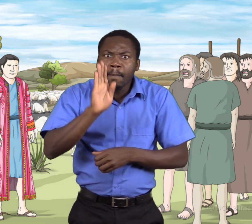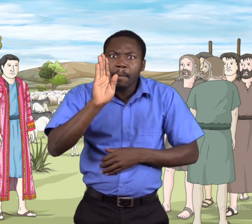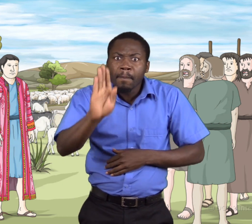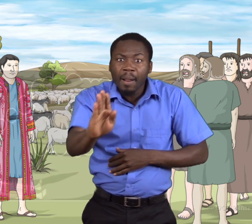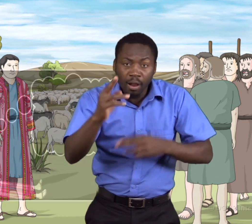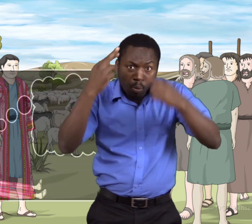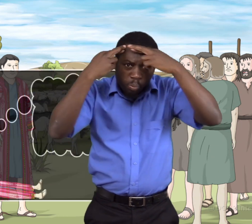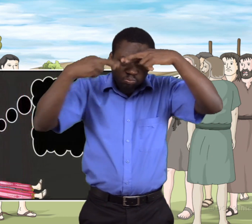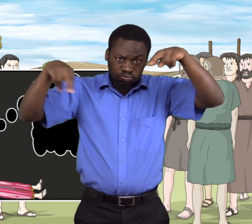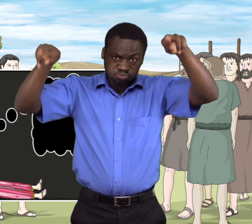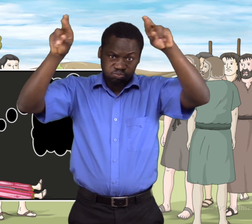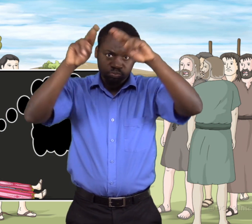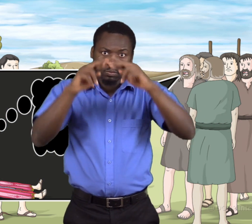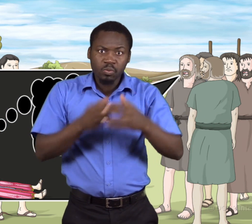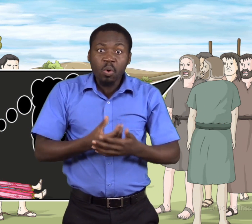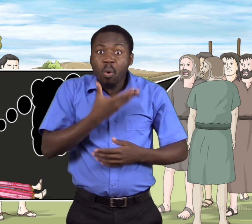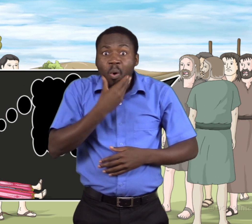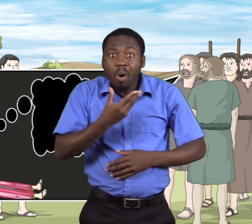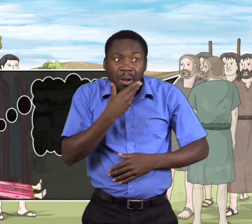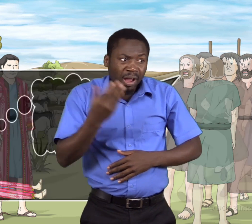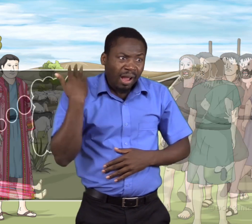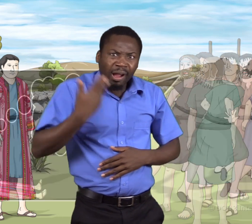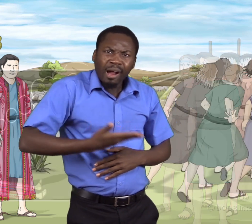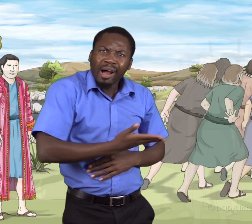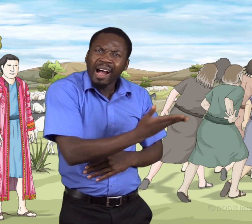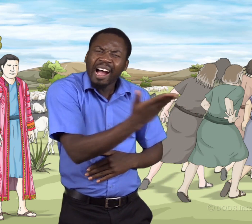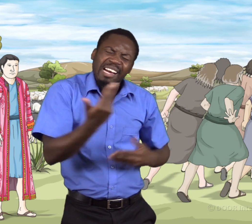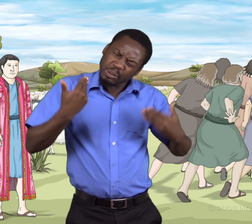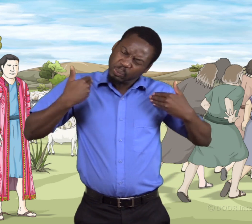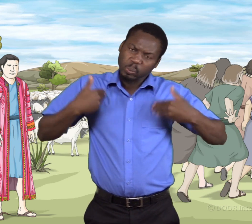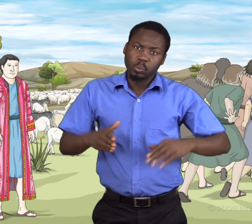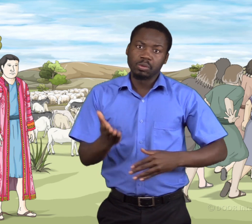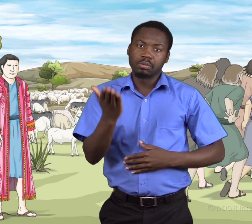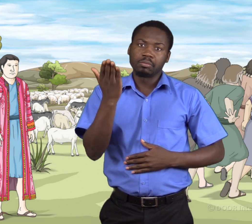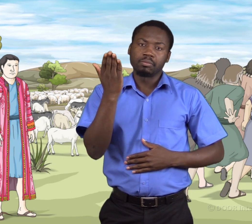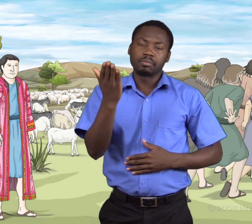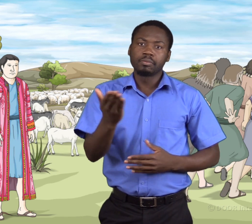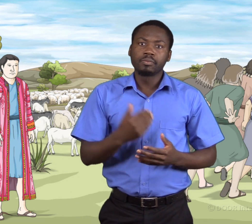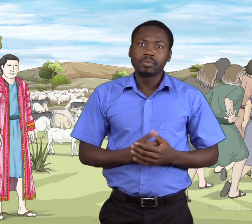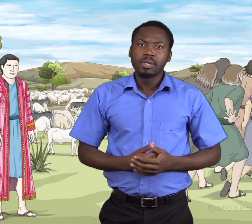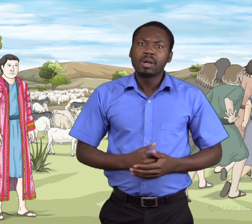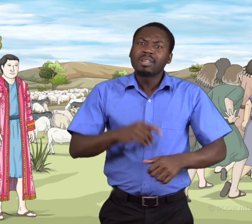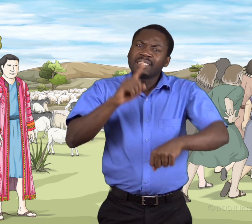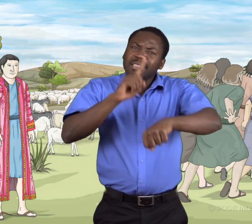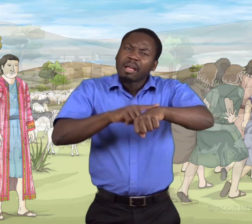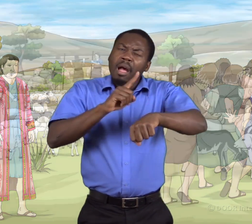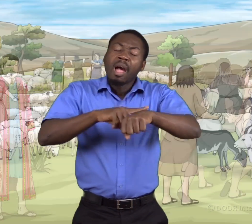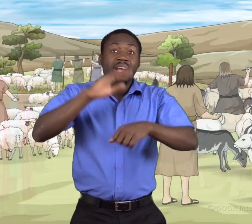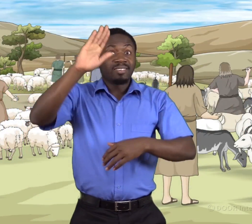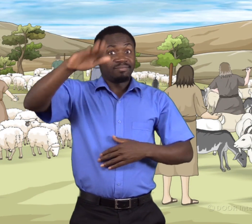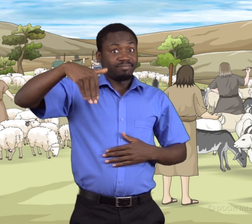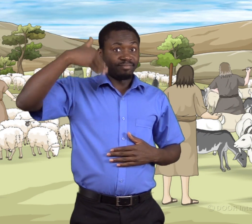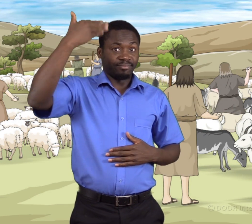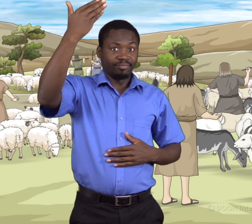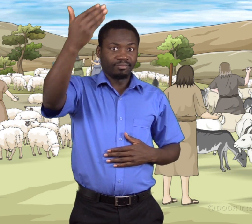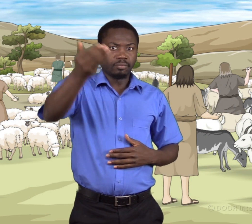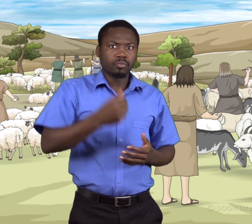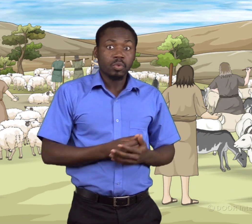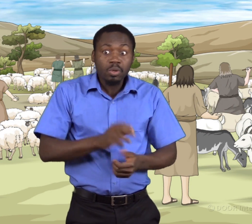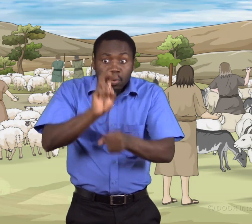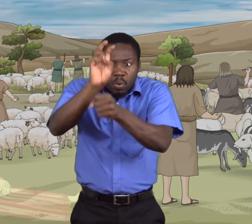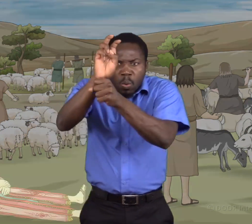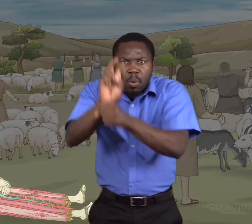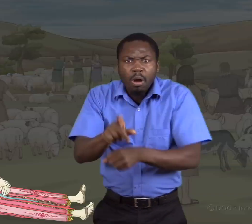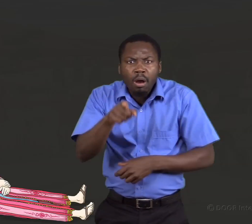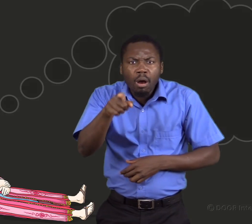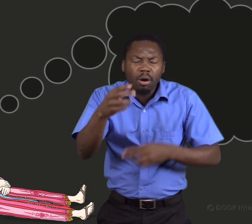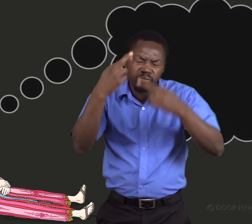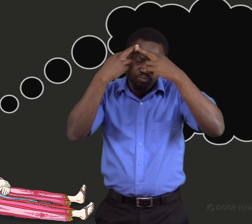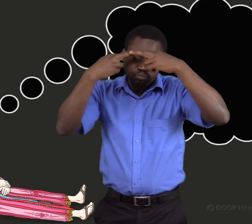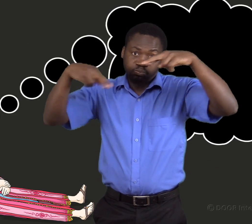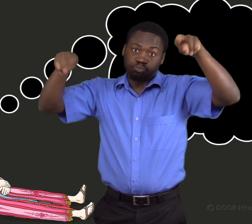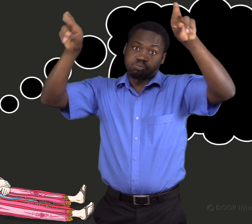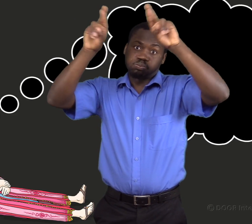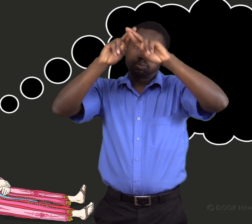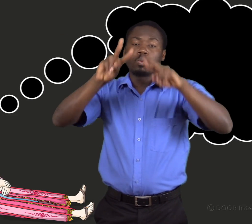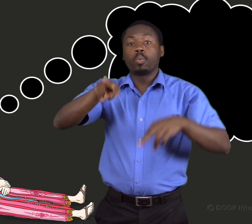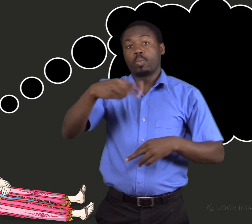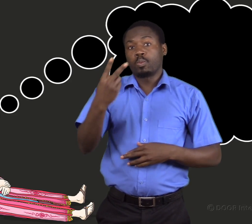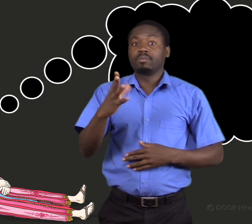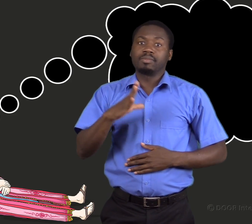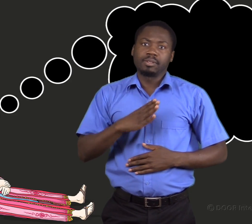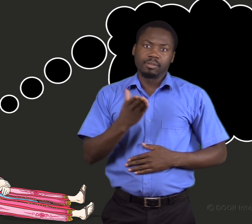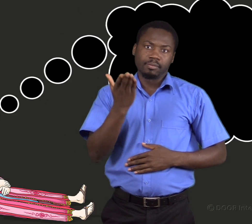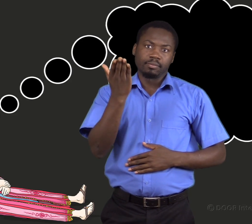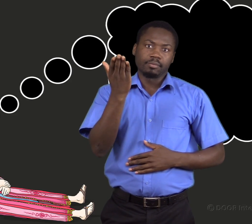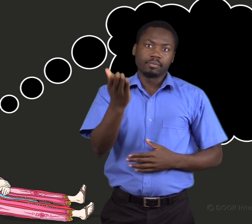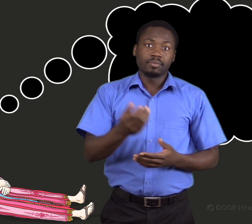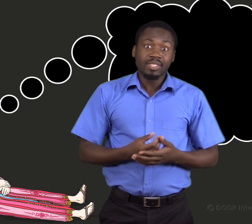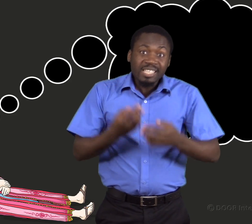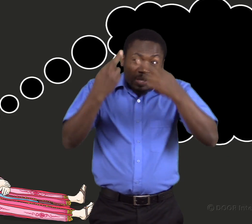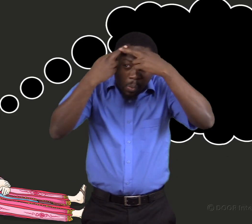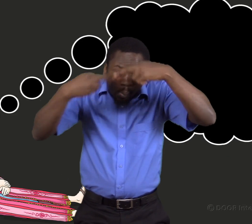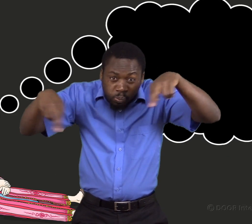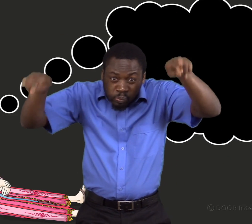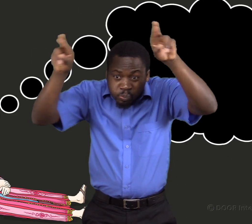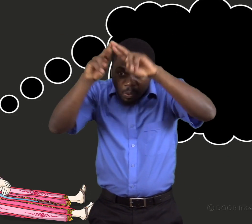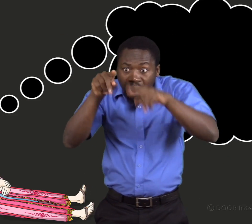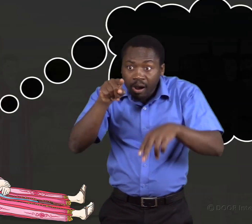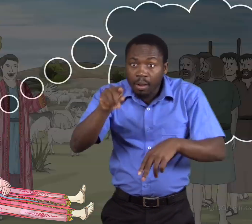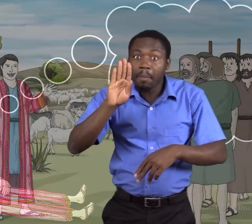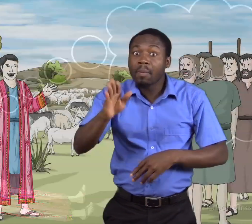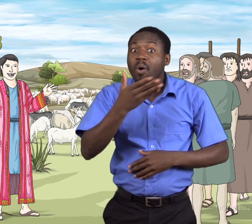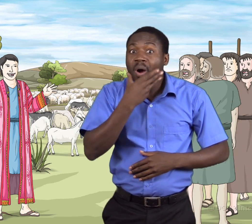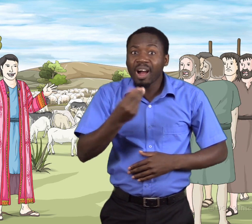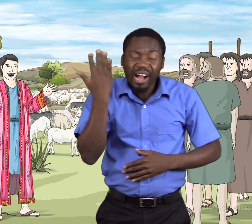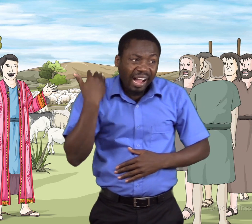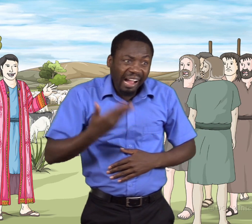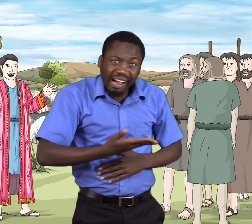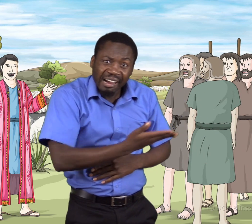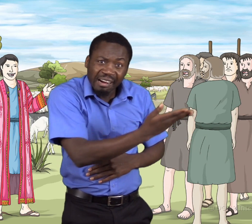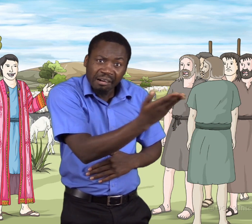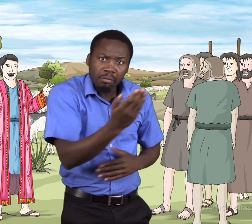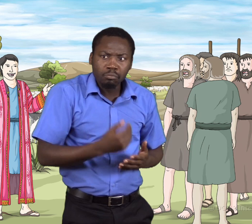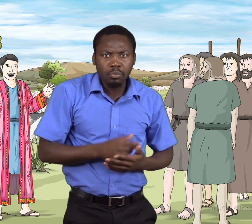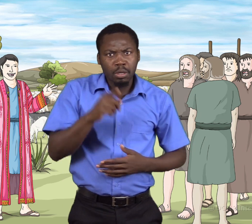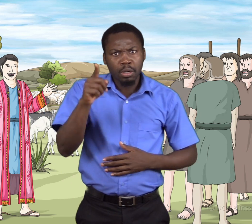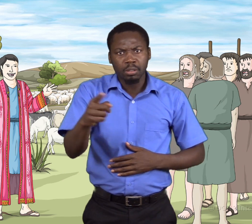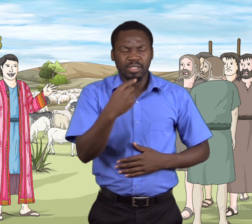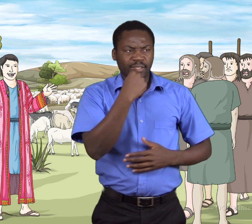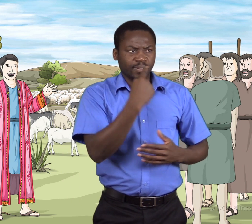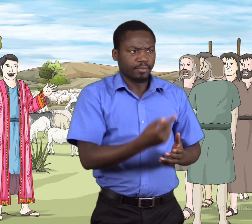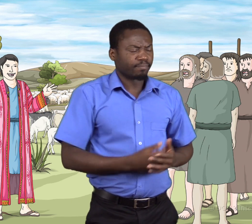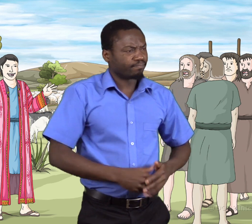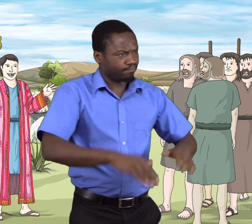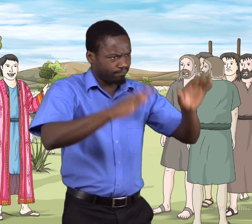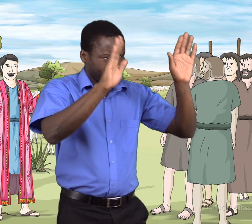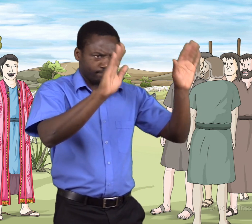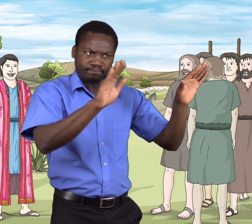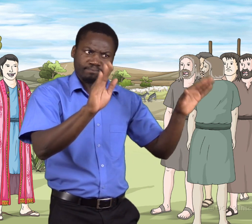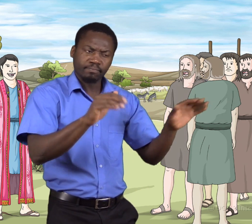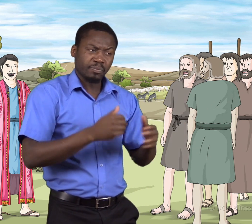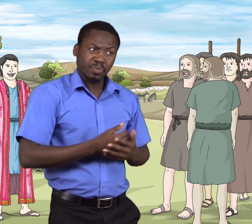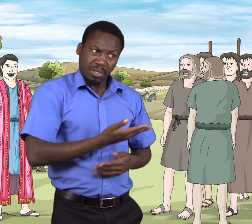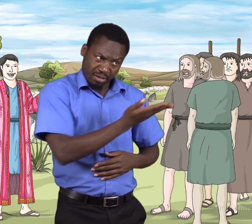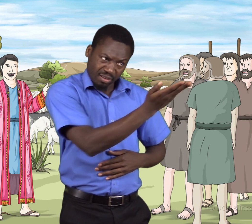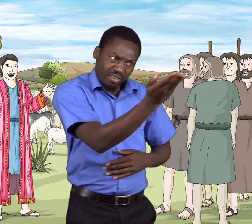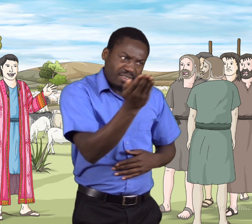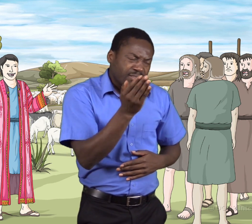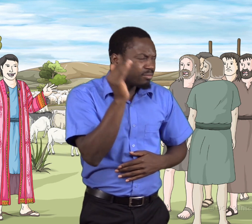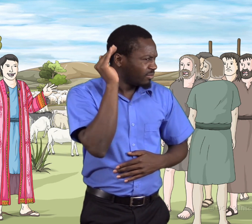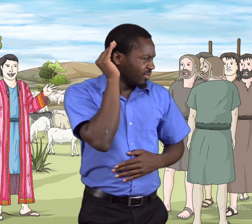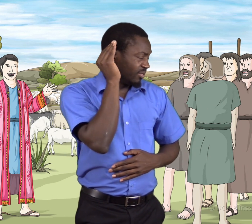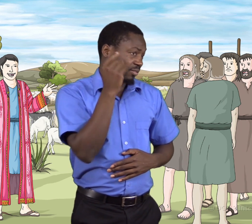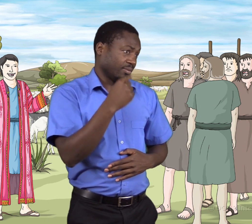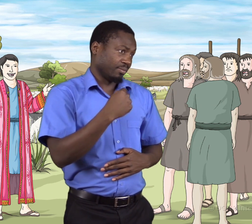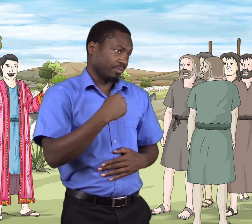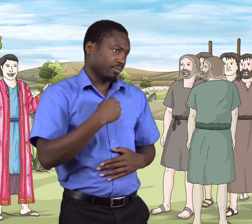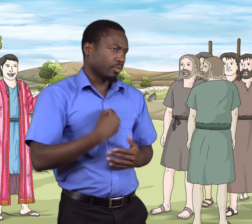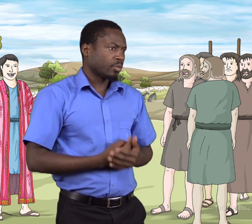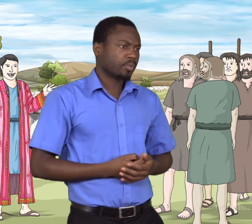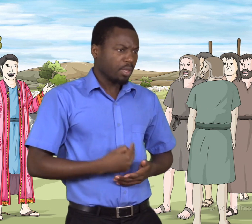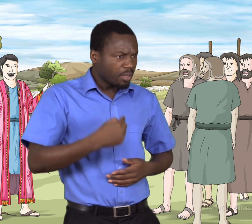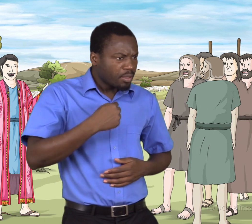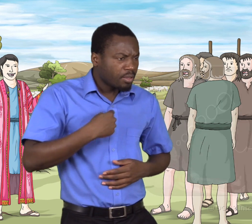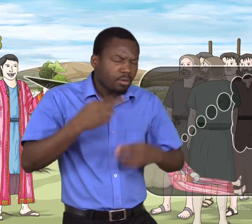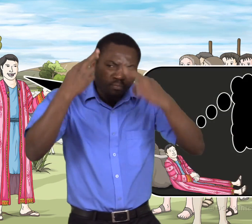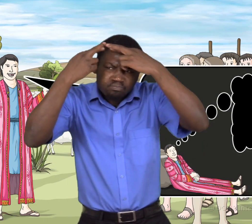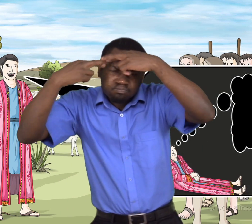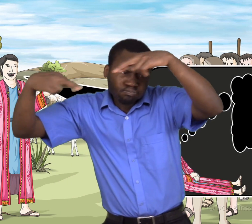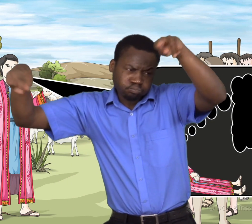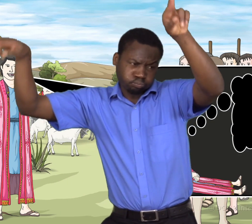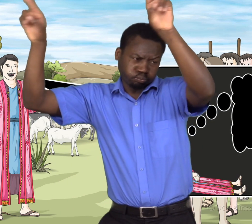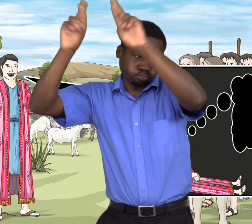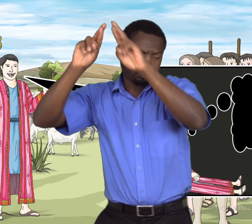So they hated him even more because of his dream and his statements. Then Joseph had another dream and told it to his brothers.